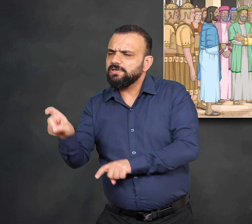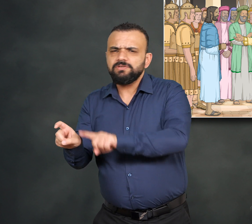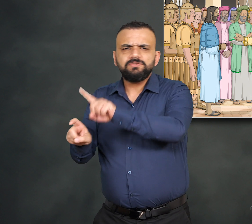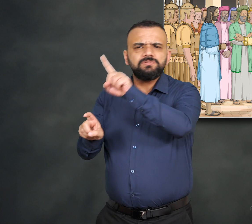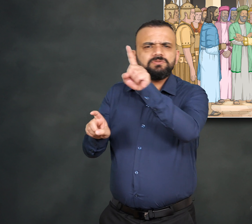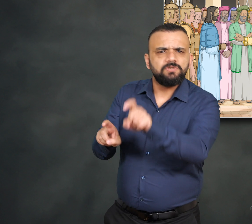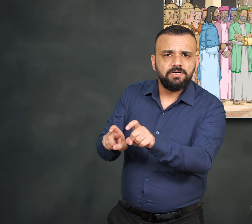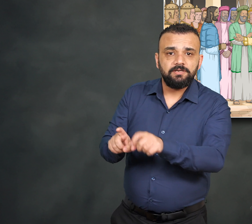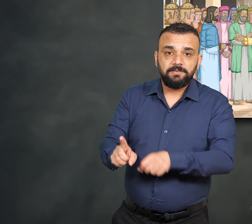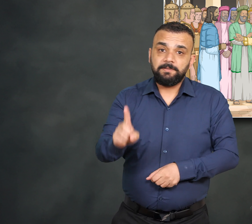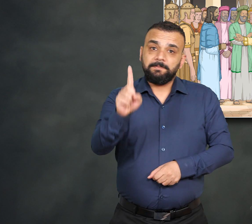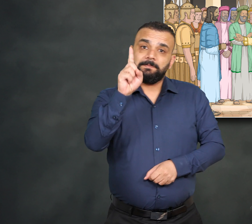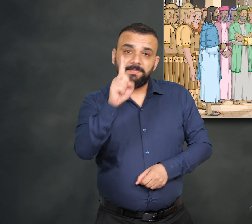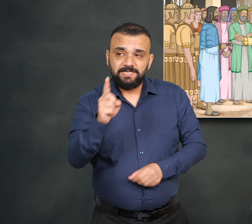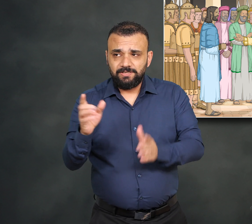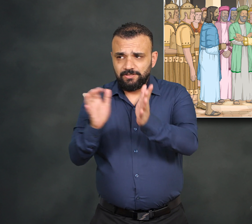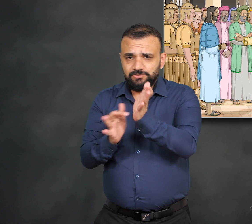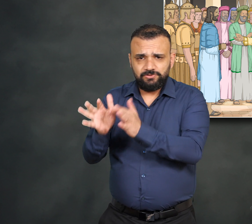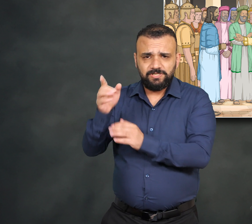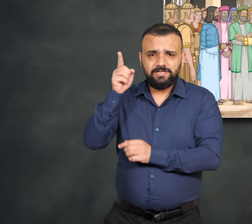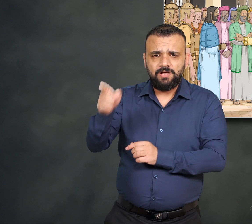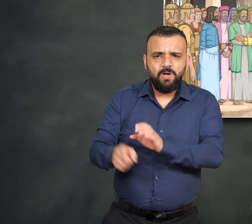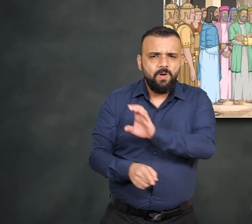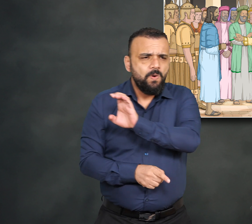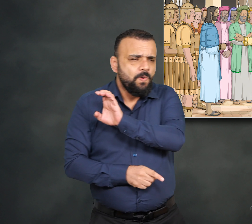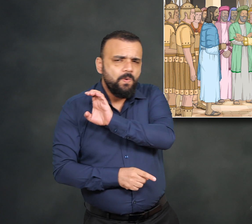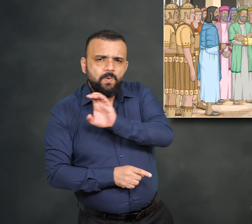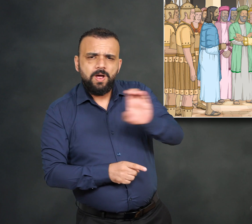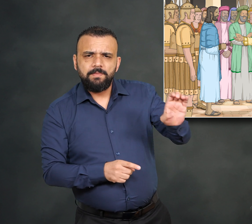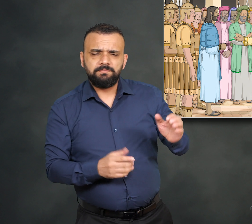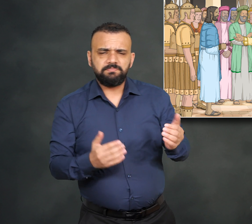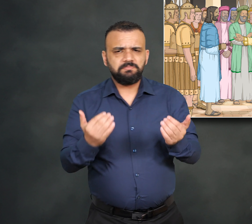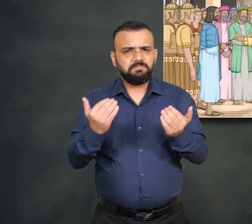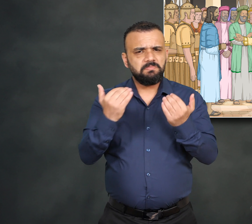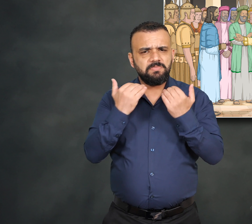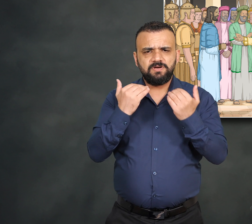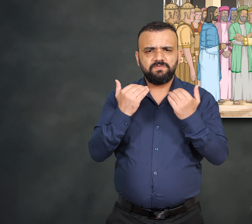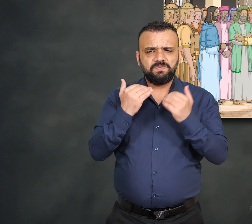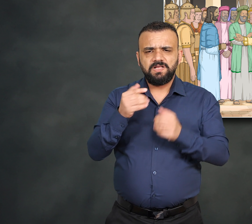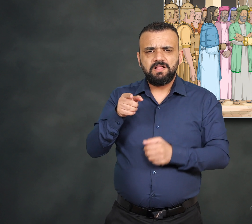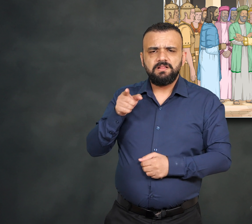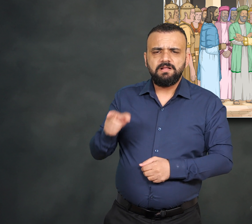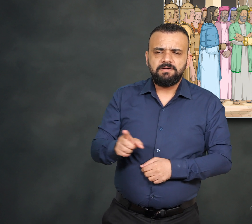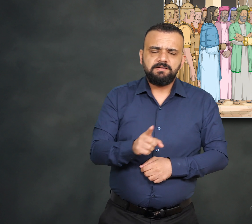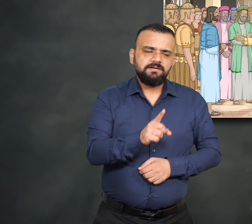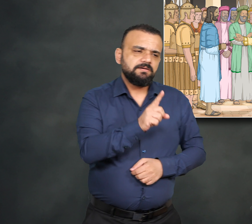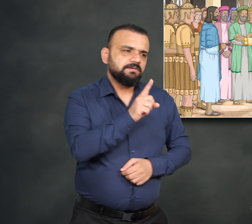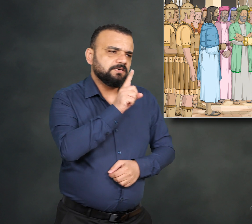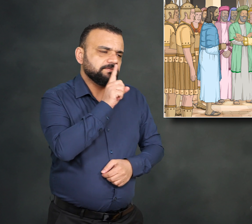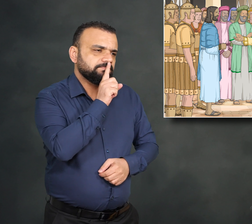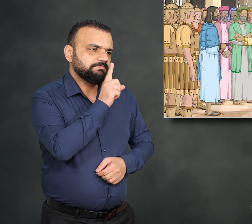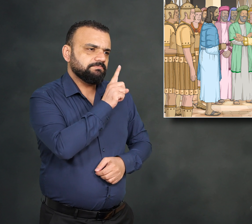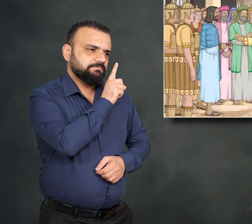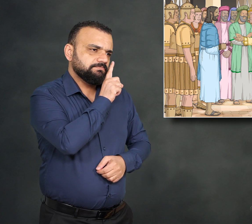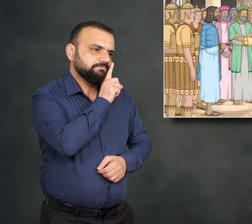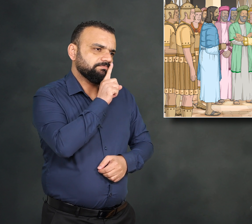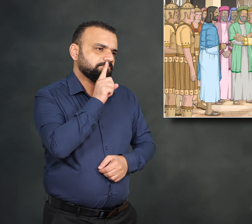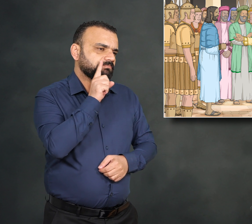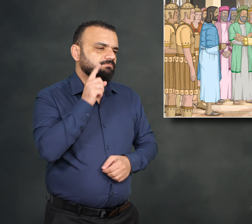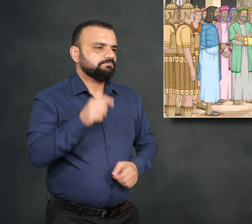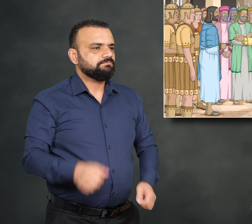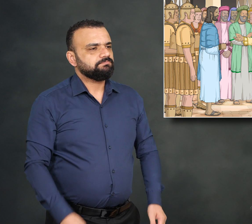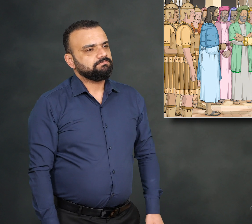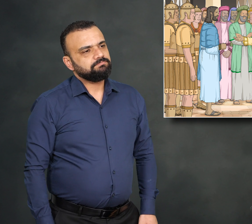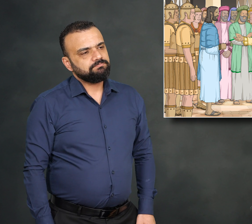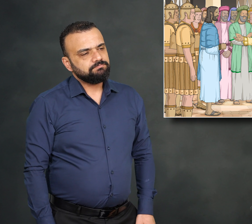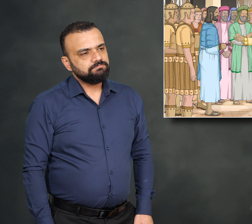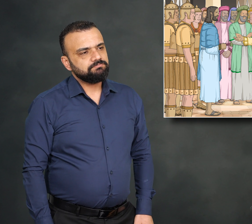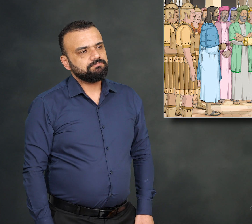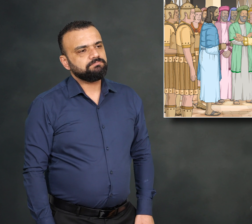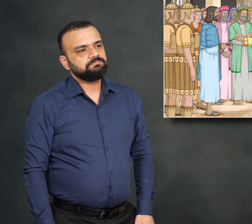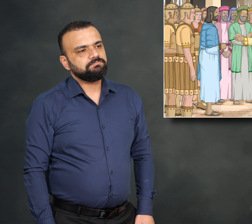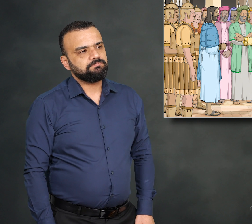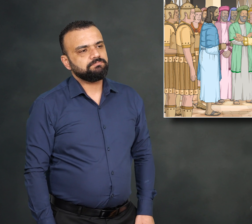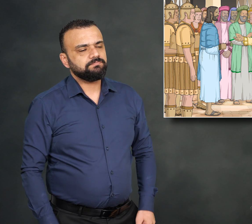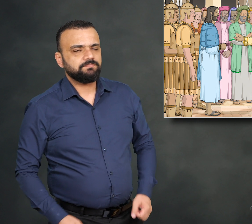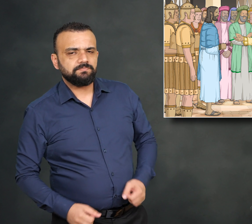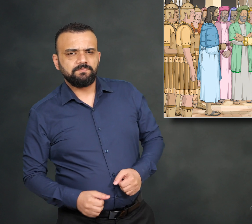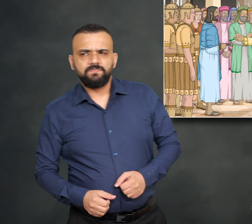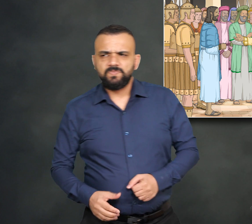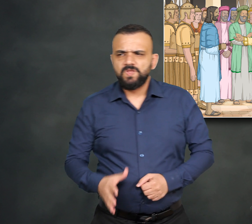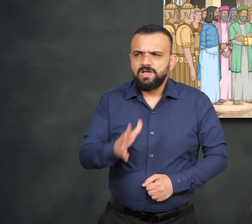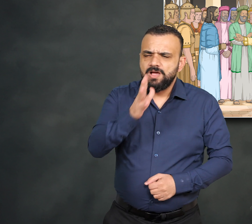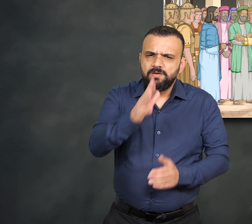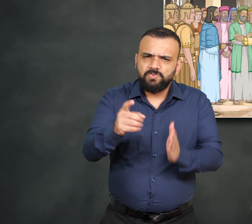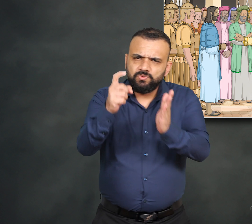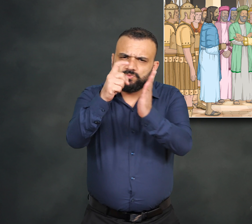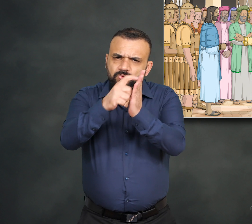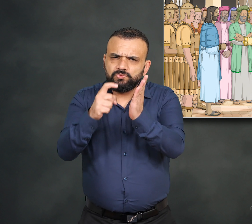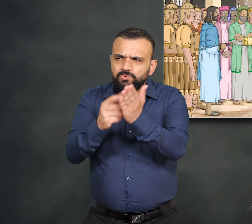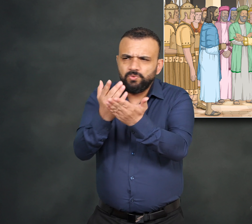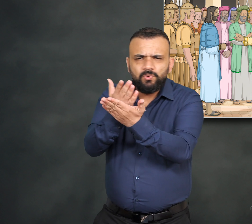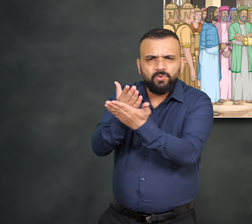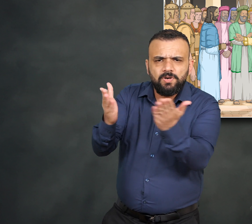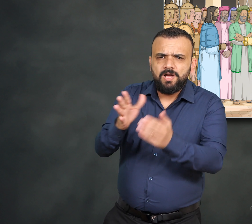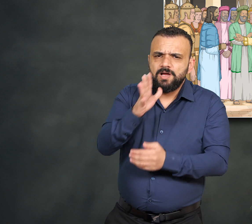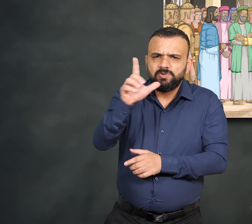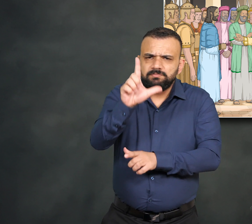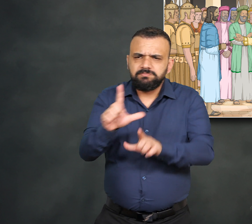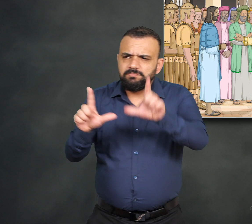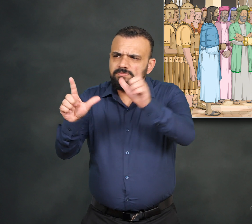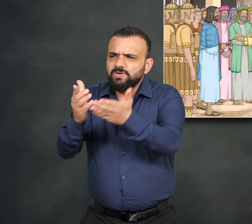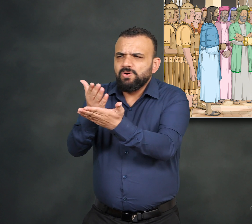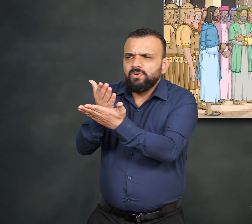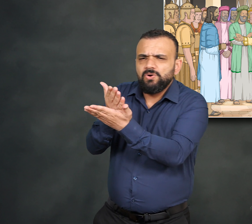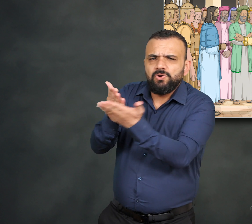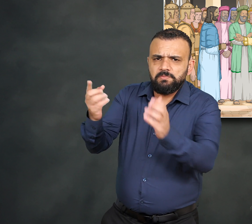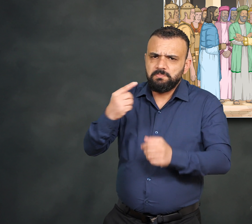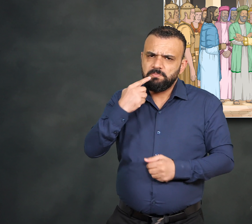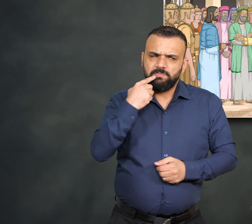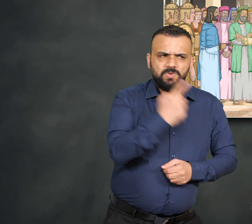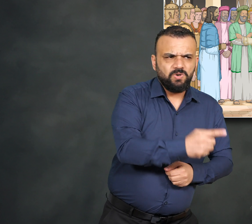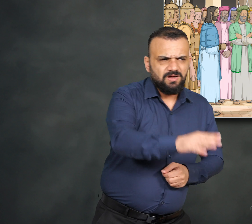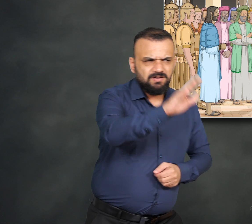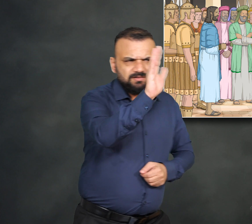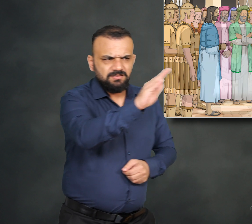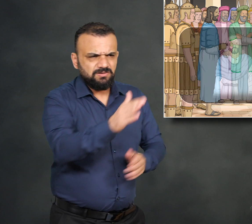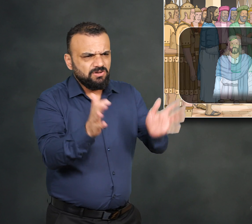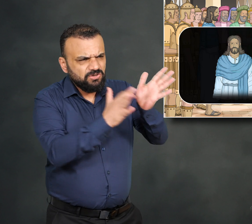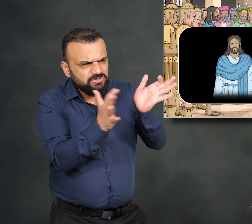Herod questioned Jesus at great length, but He gave no answer.